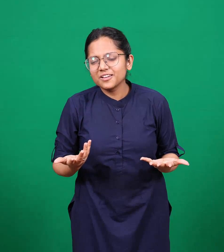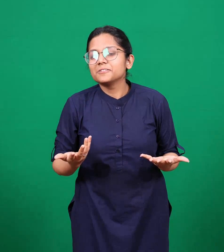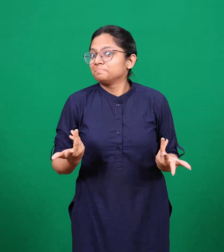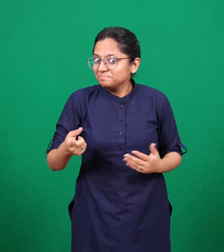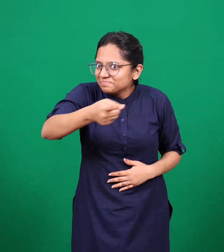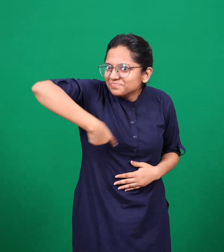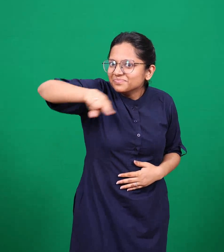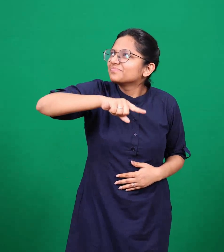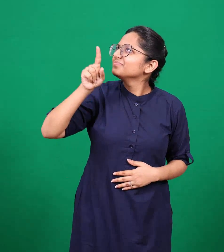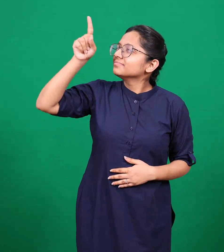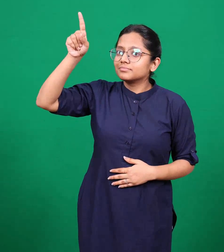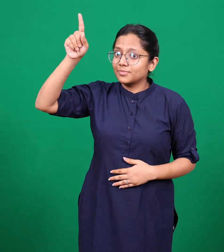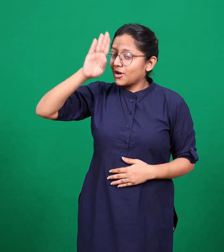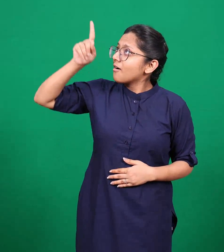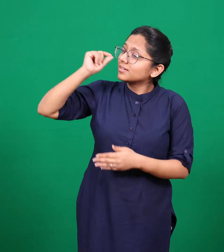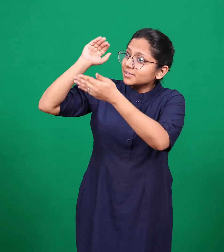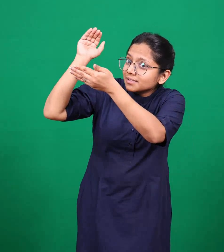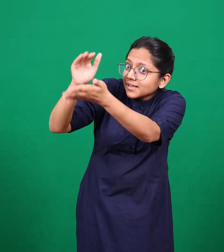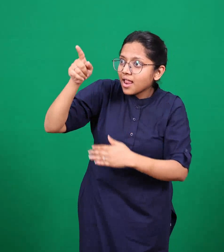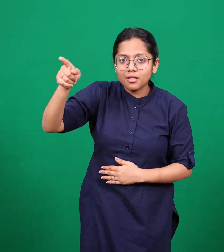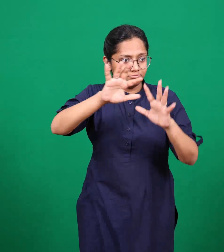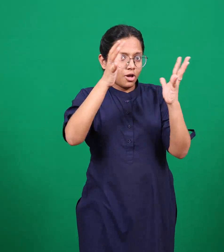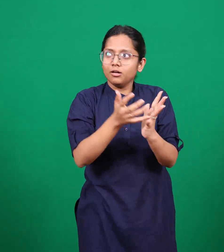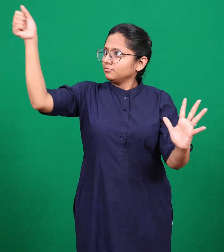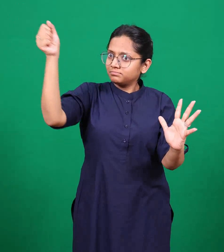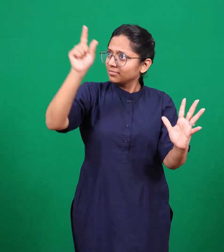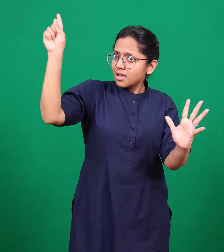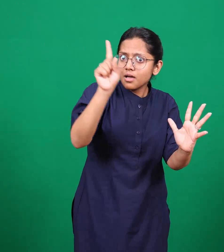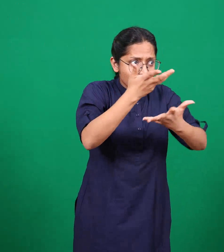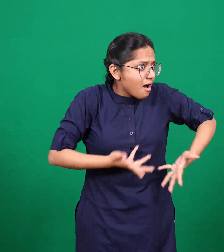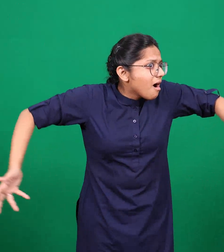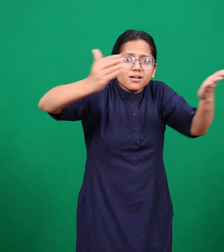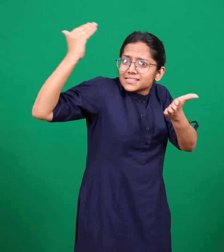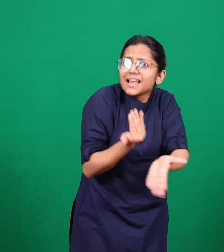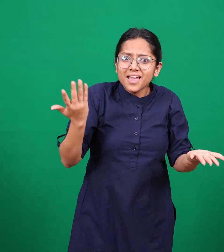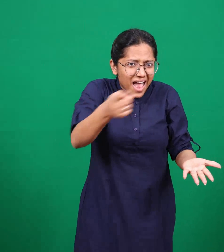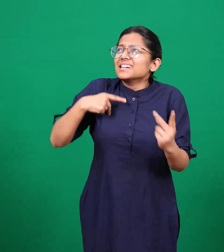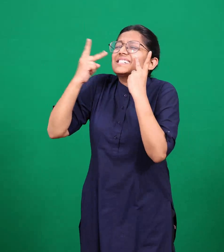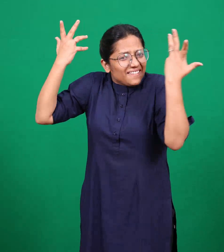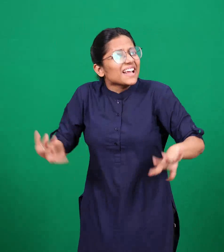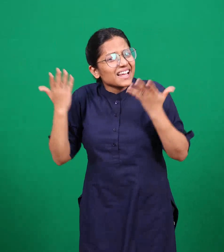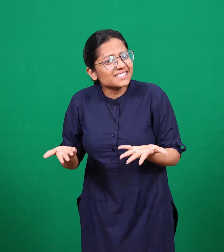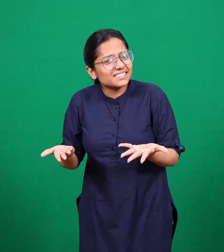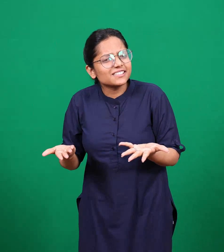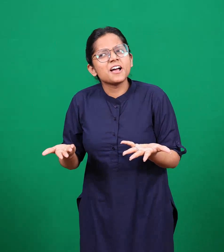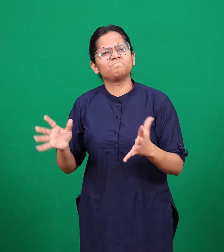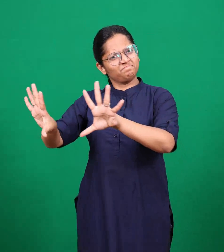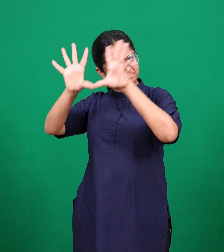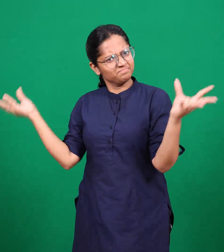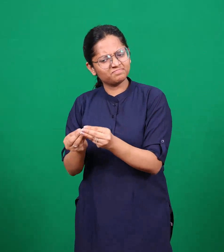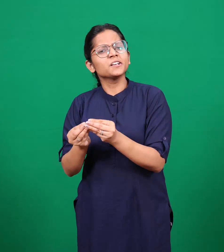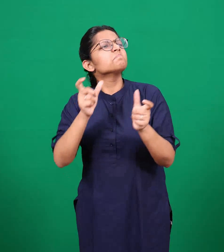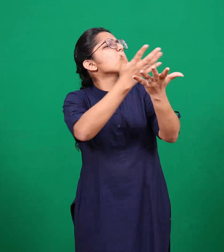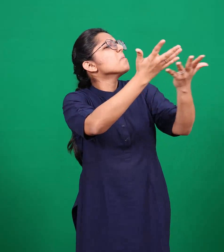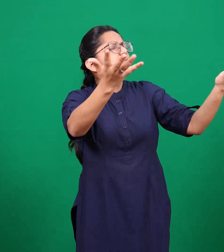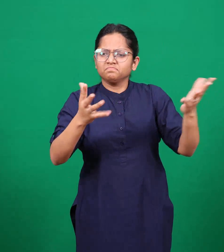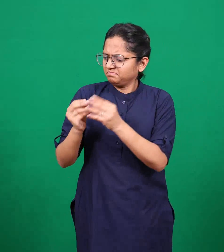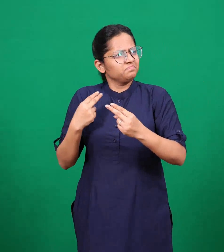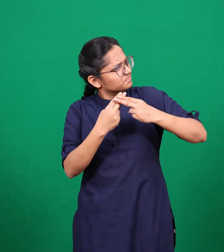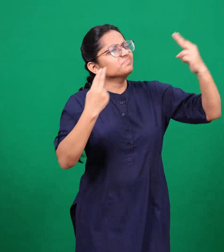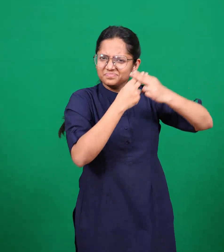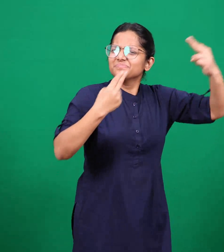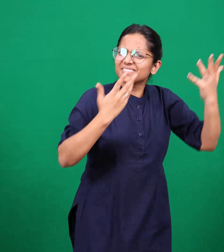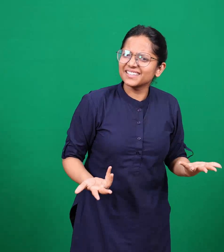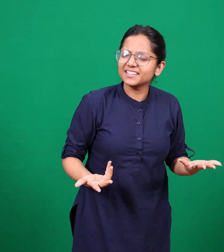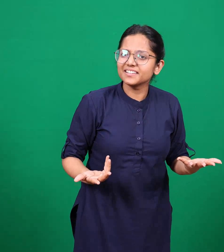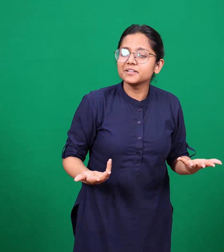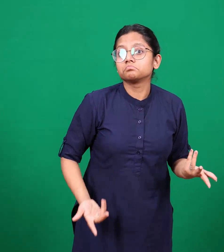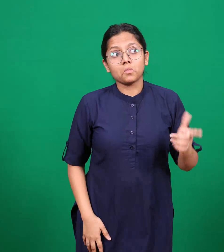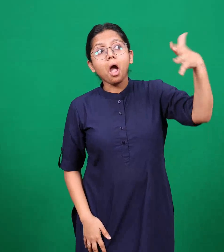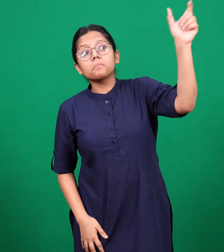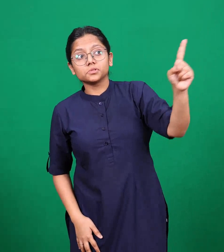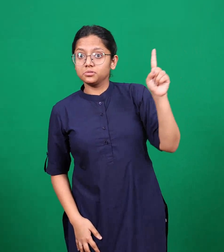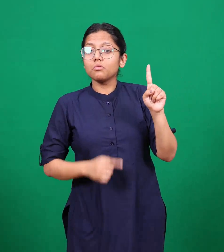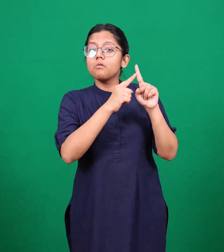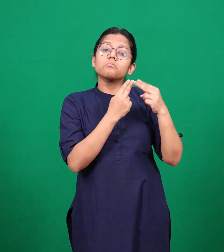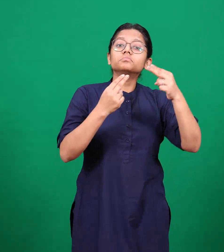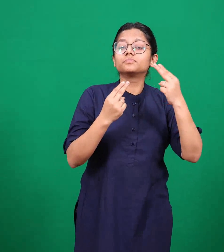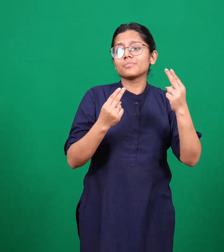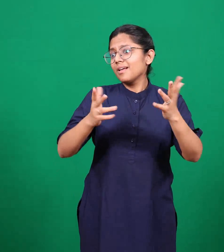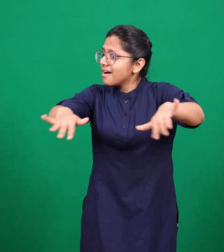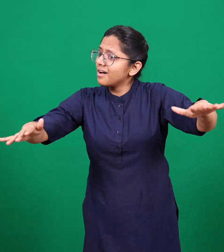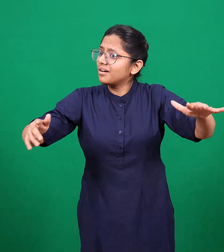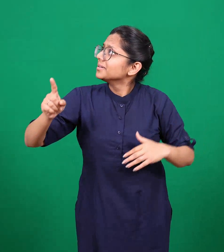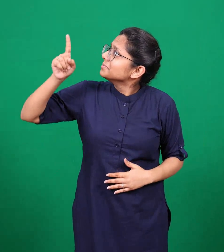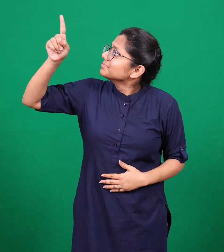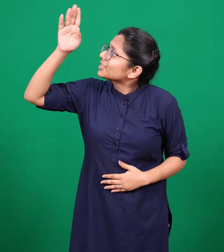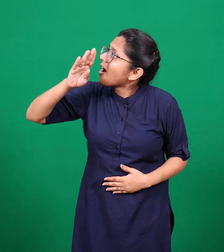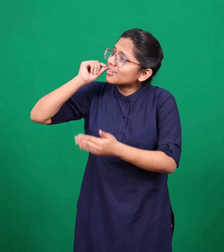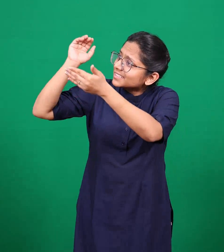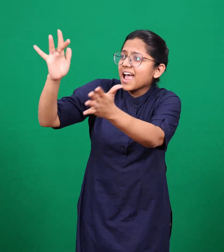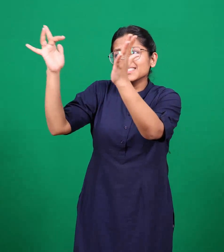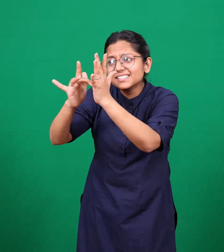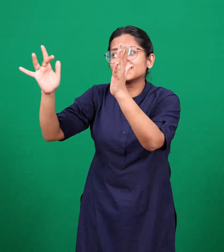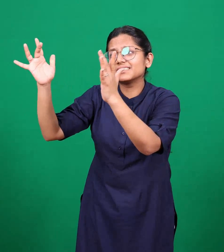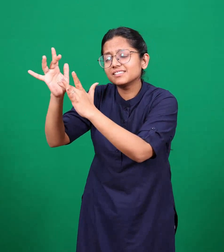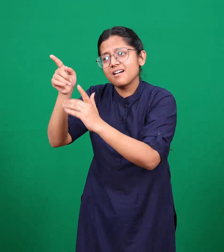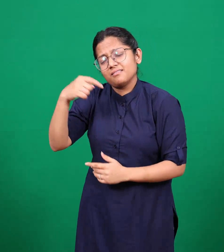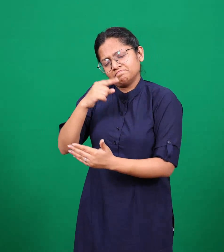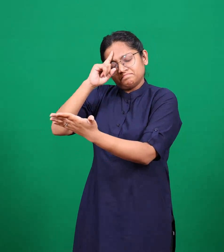And we have seen and testify that the Father has sent His Son to be the Savior of the world.